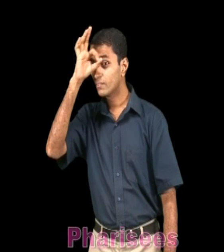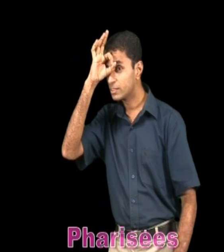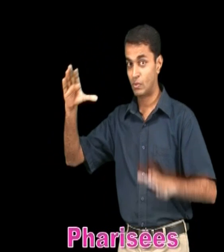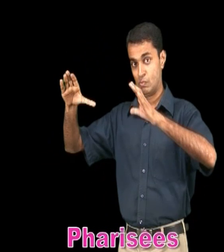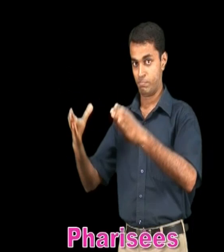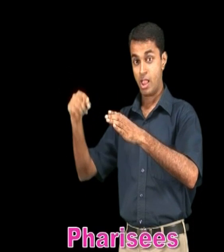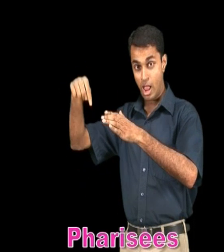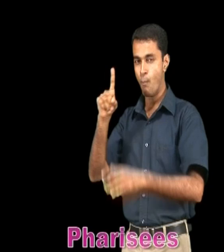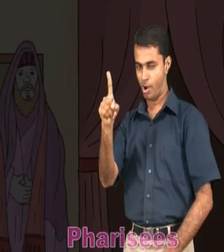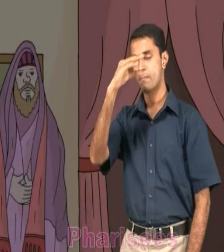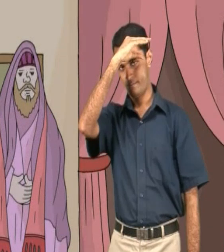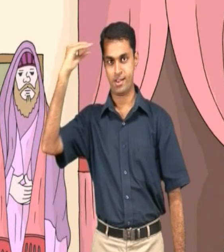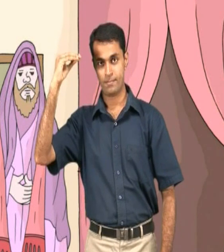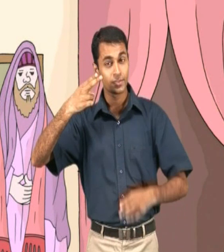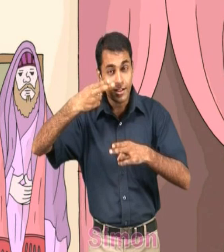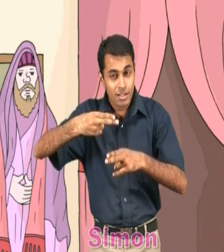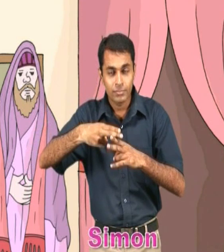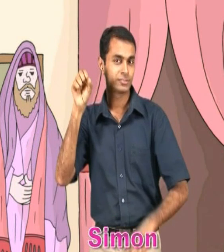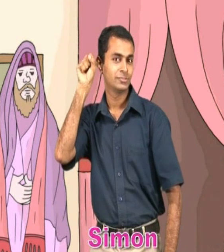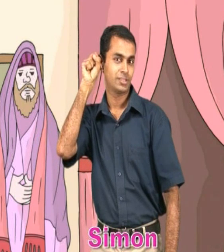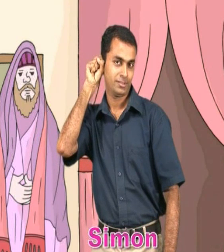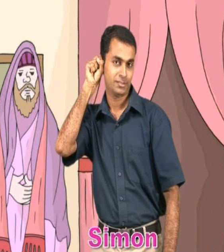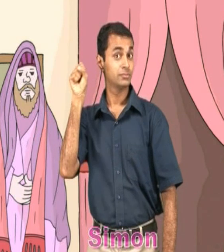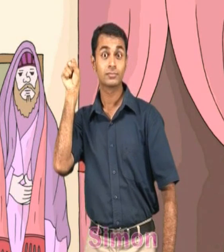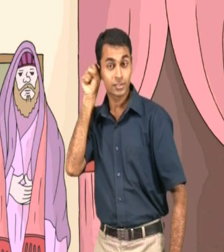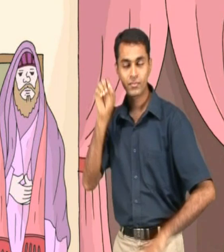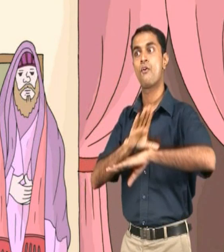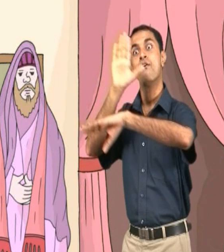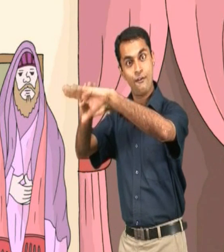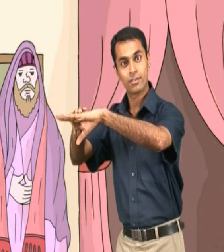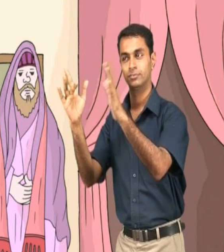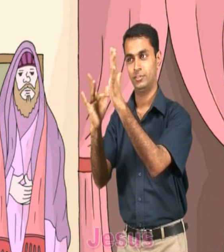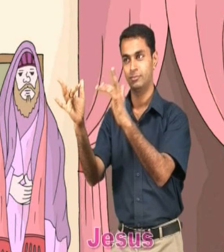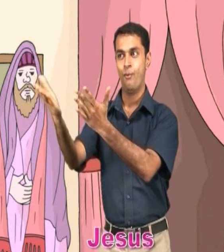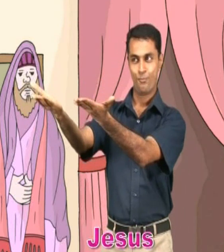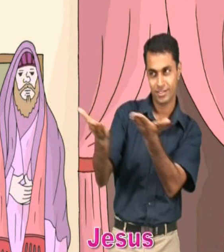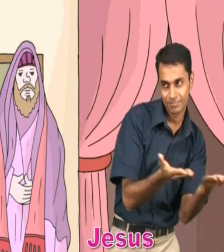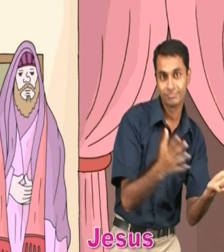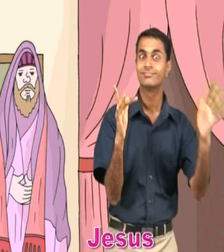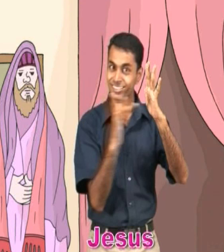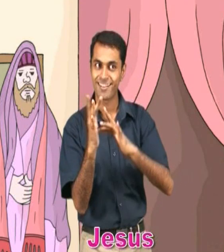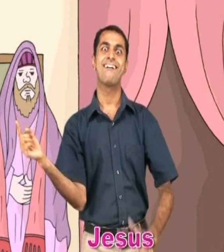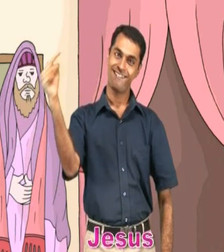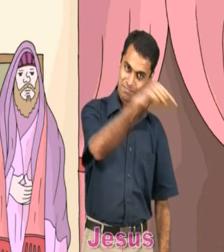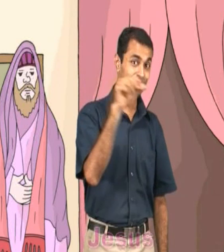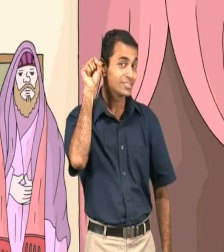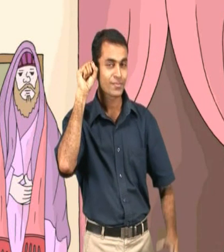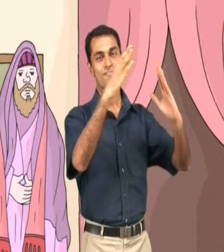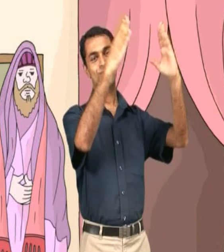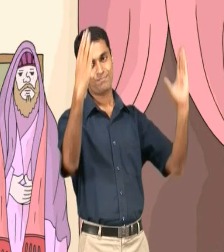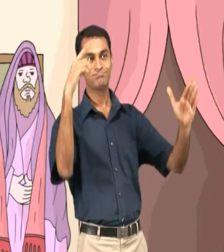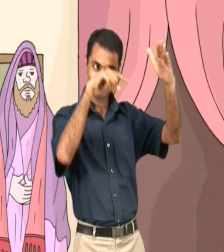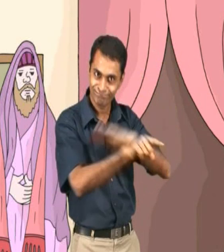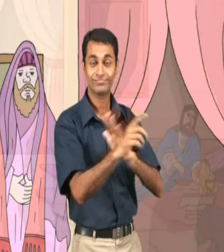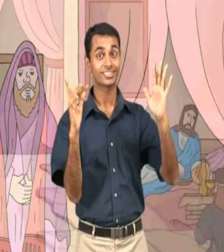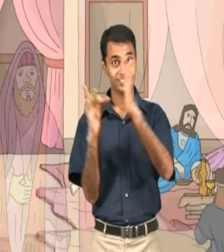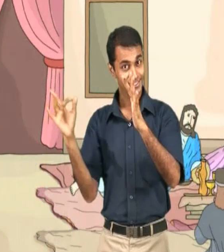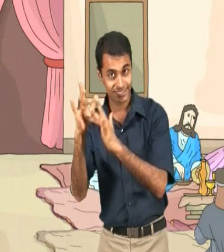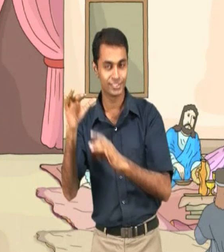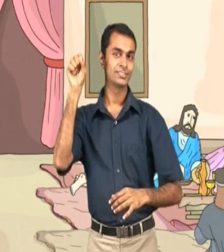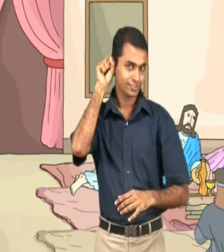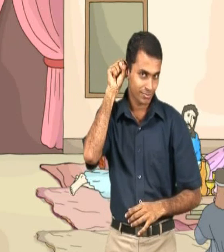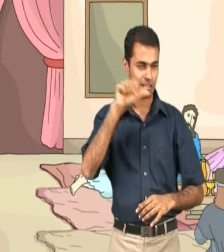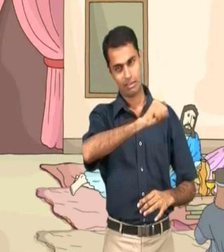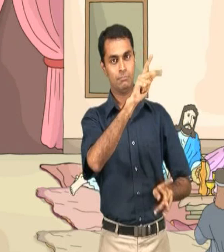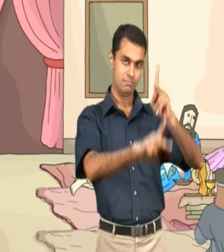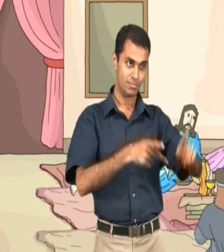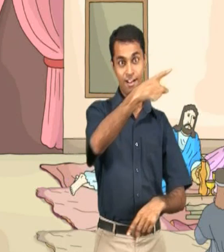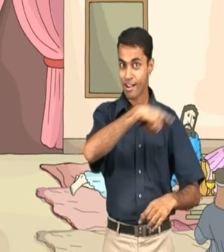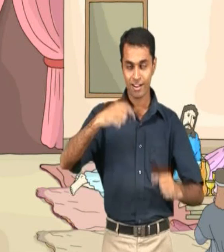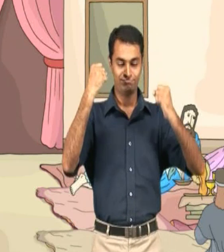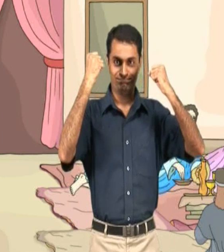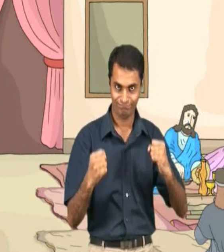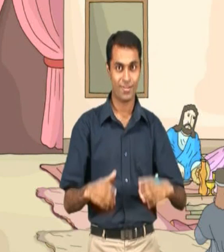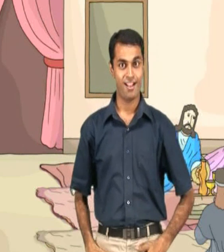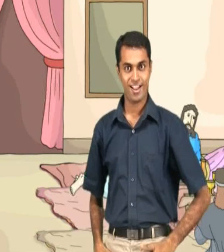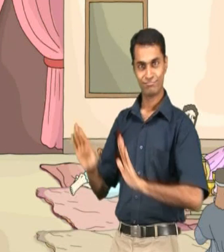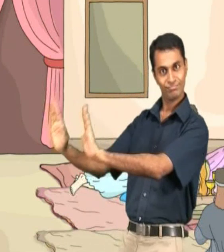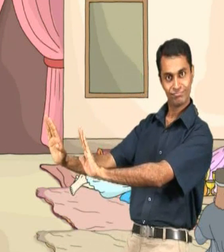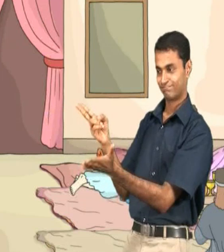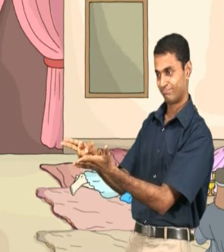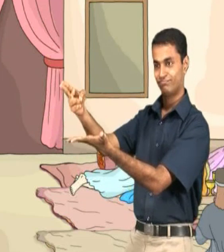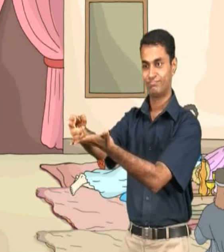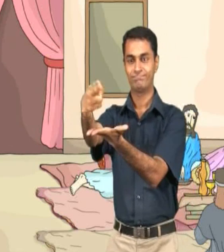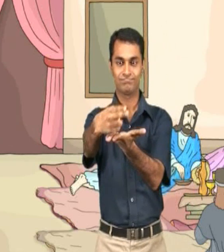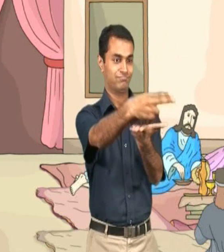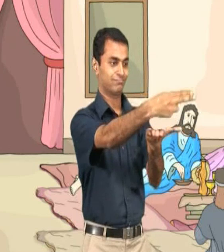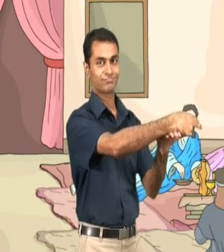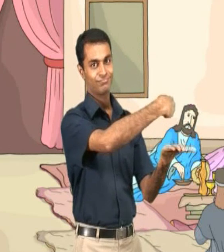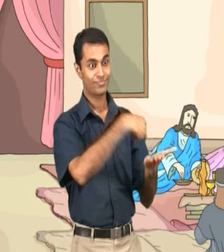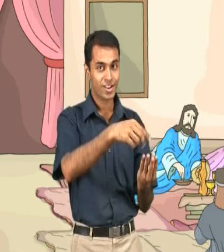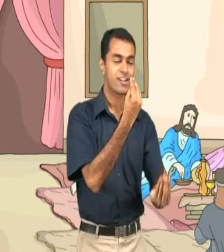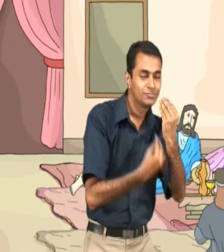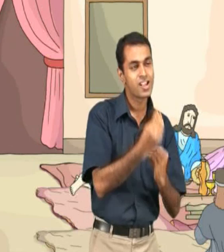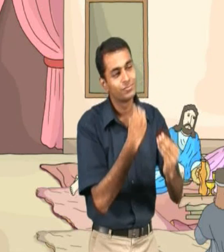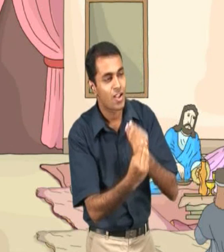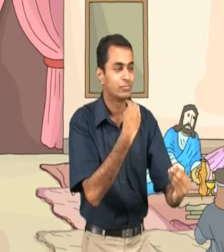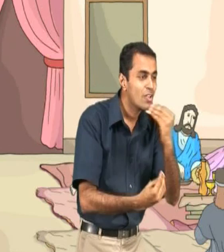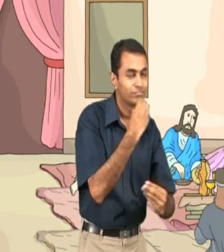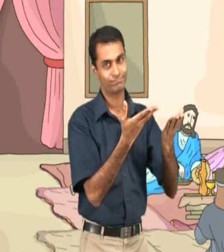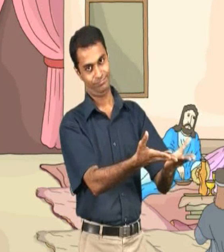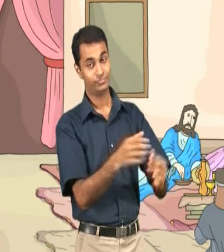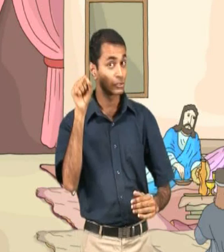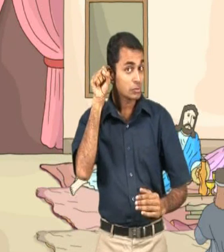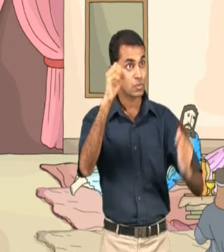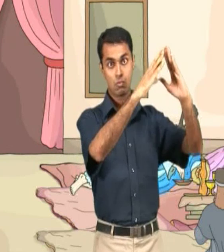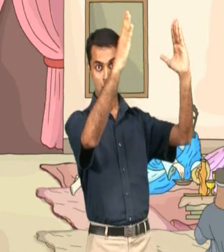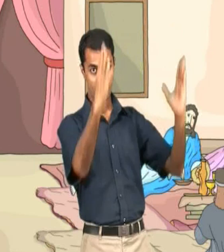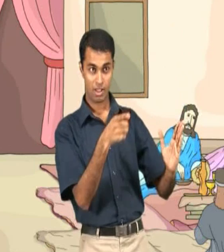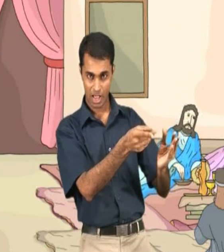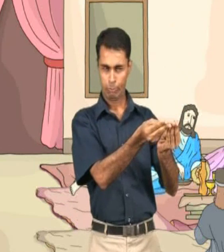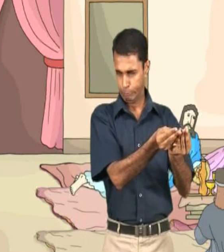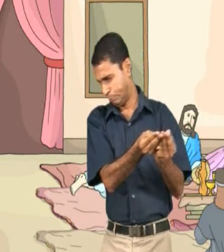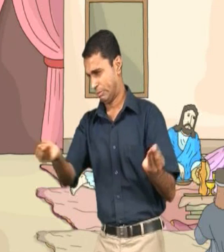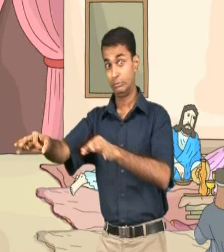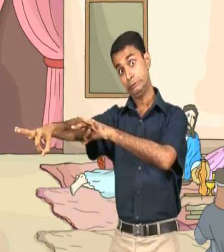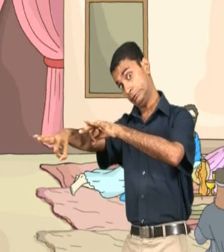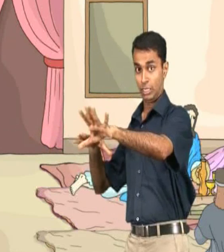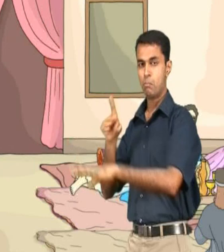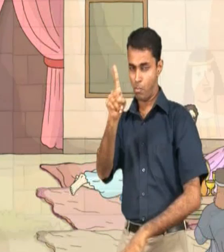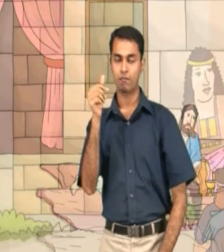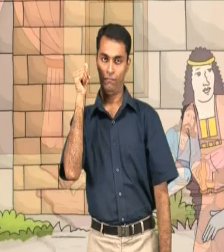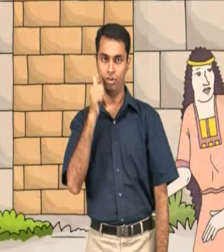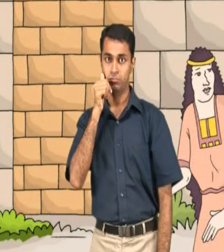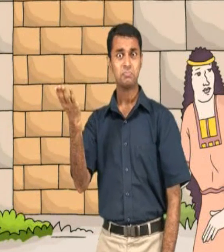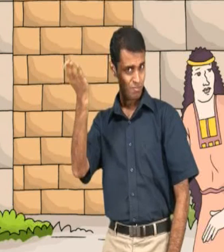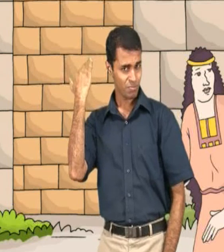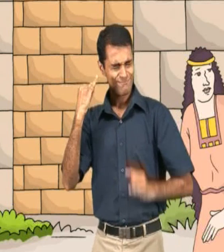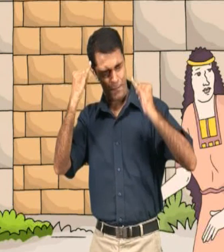Then one of the Pharisees invited Jesus to eat with him, and He entered the Pharisee’s house and reclined at the table.